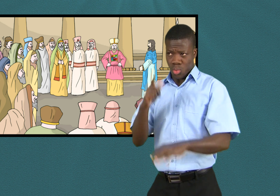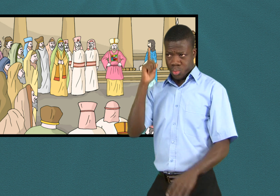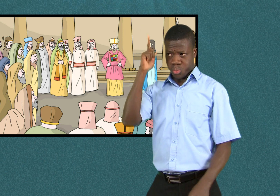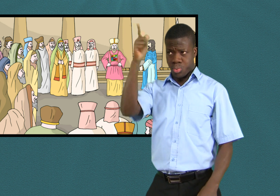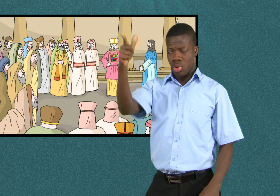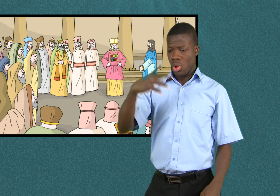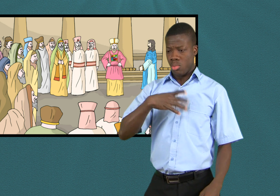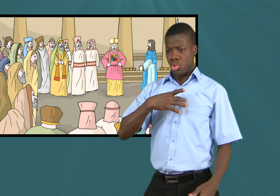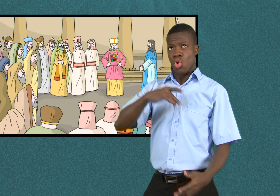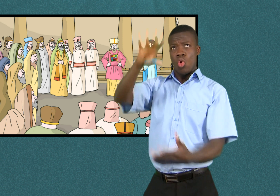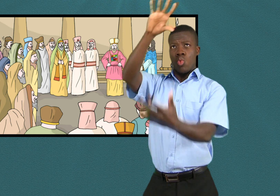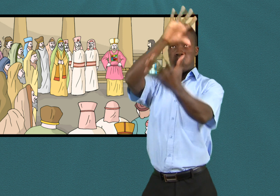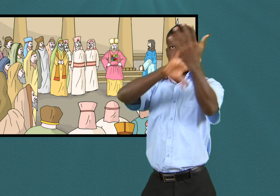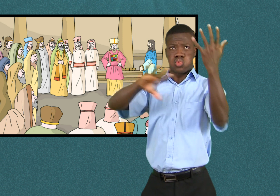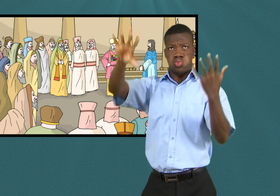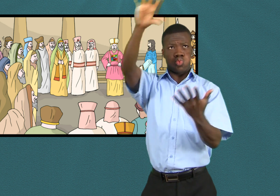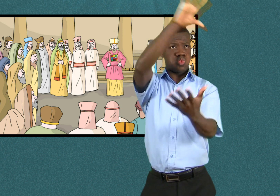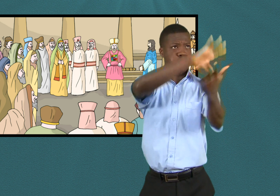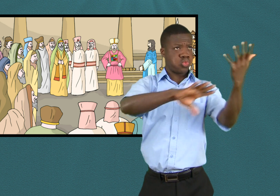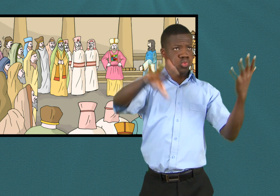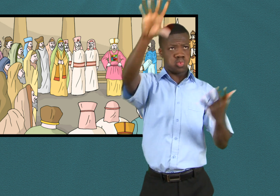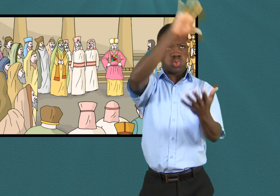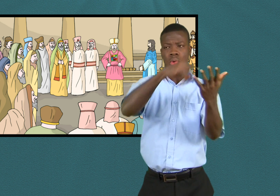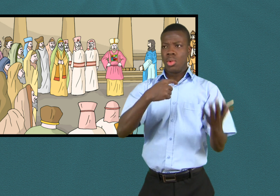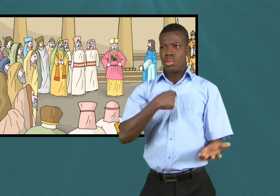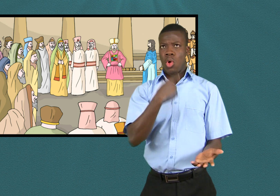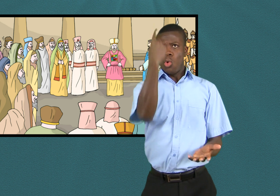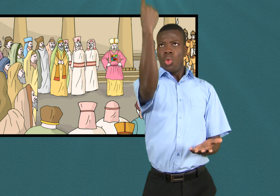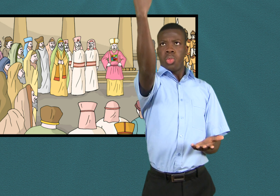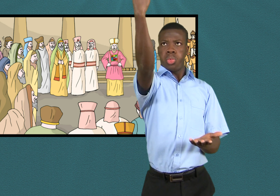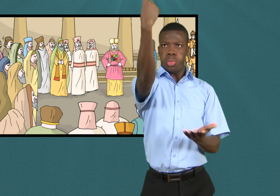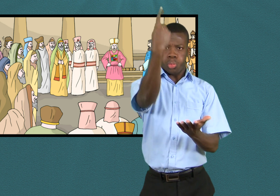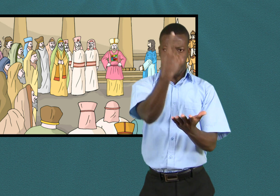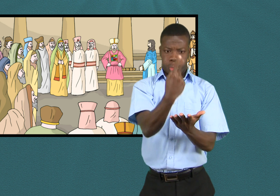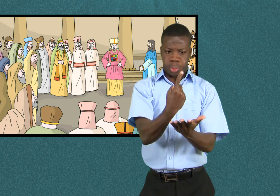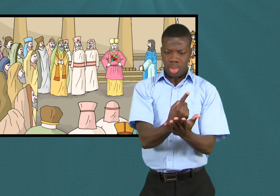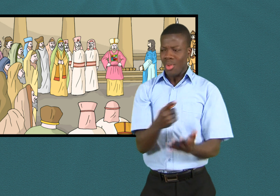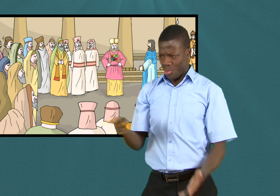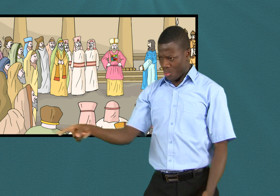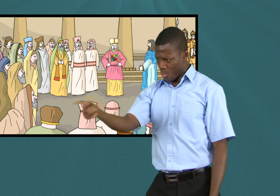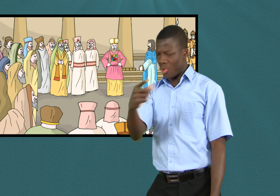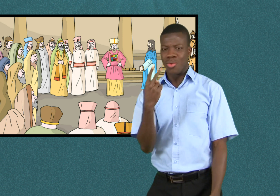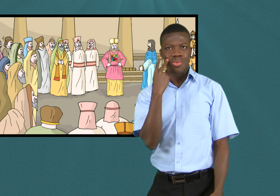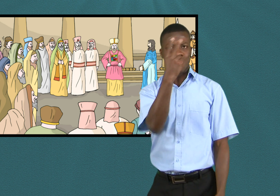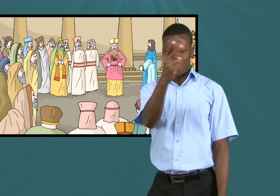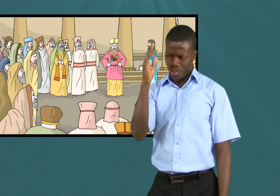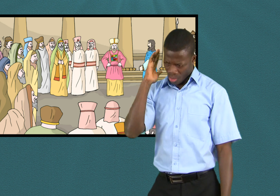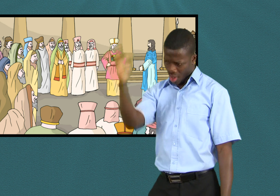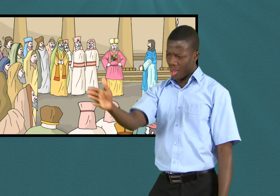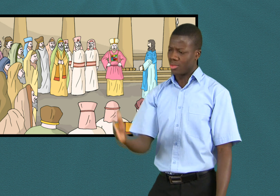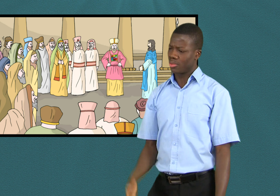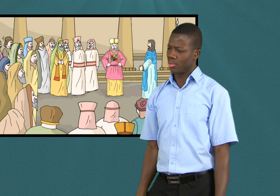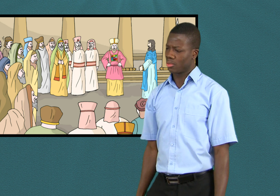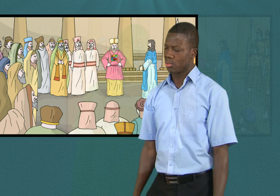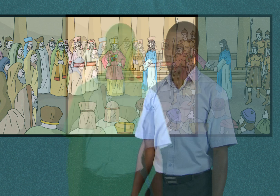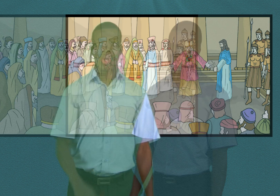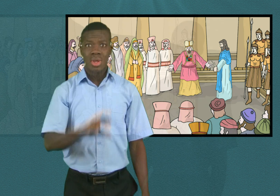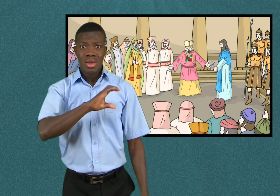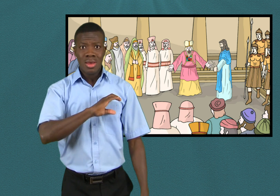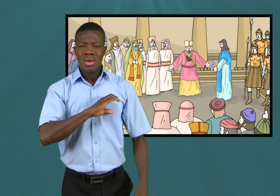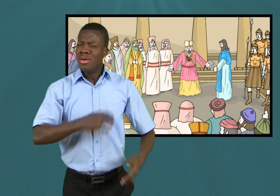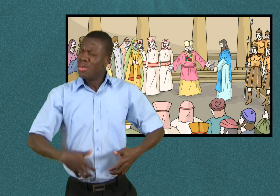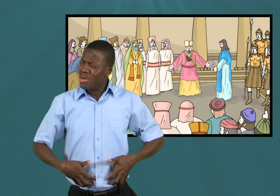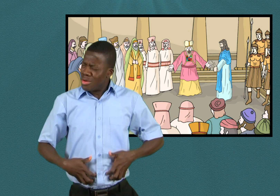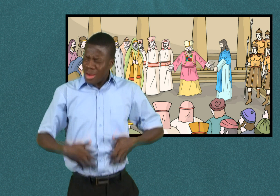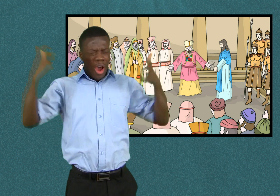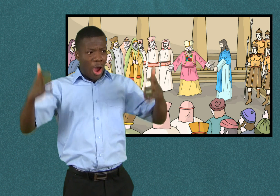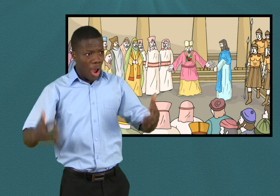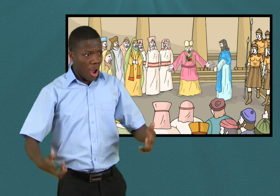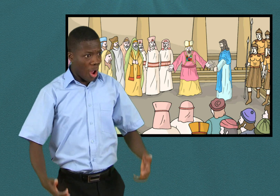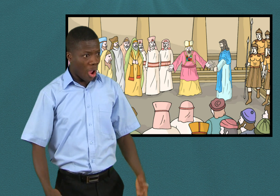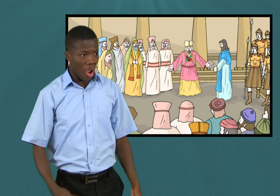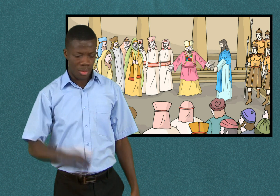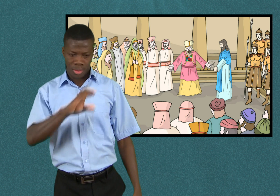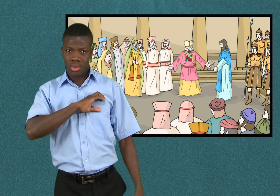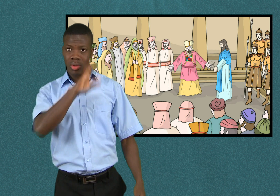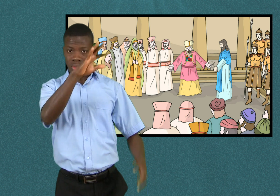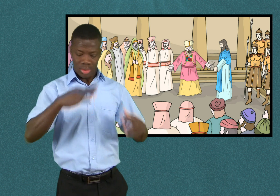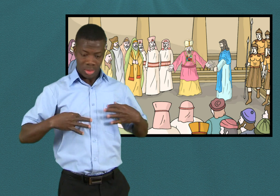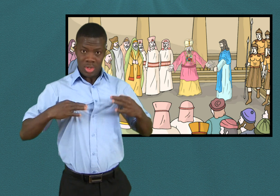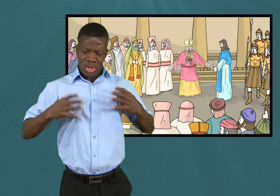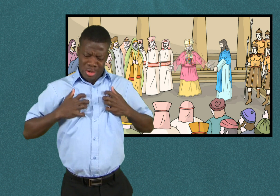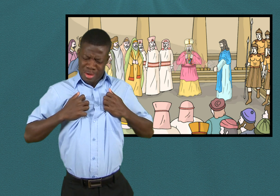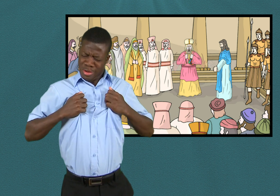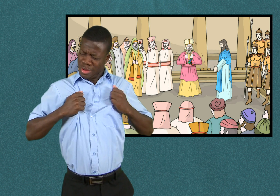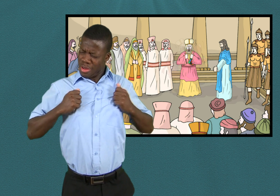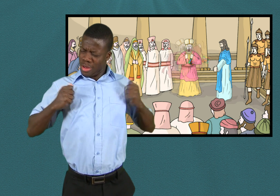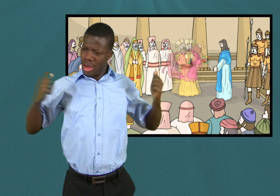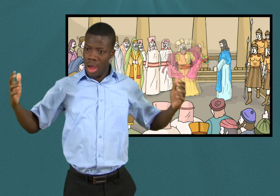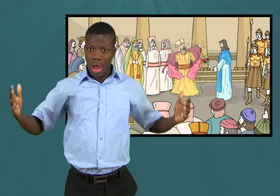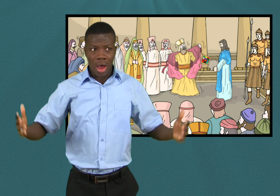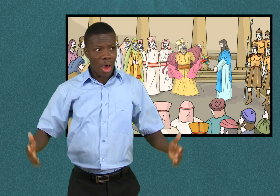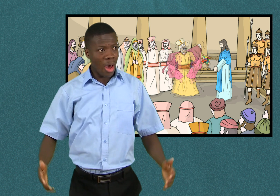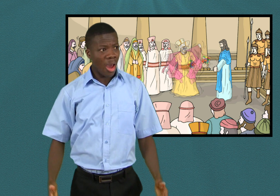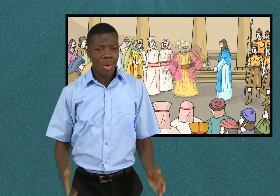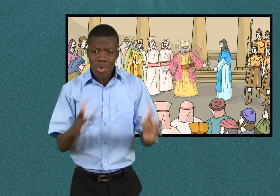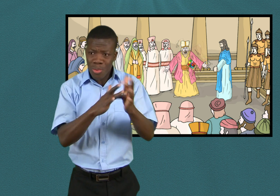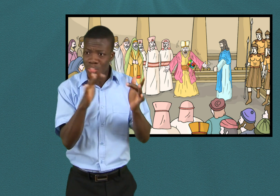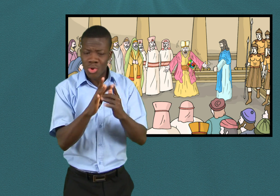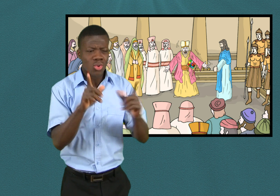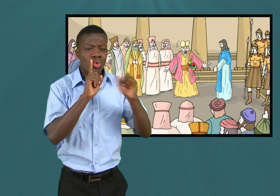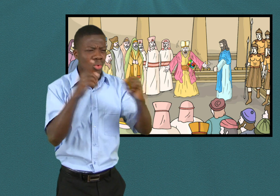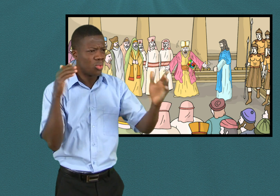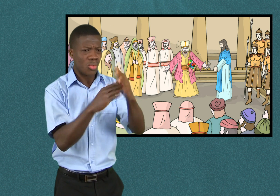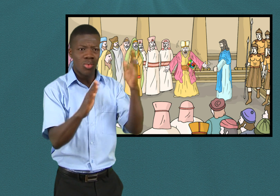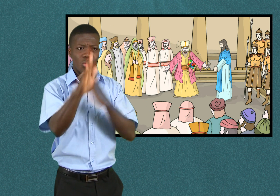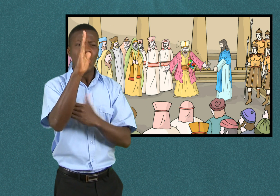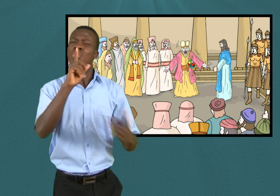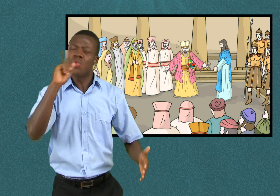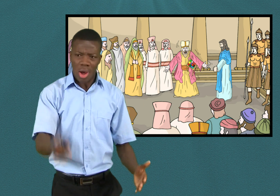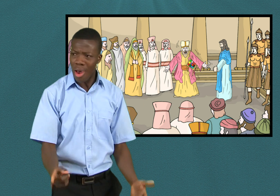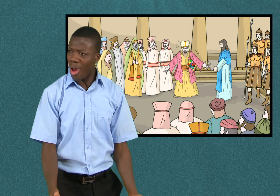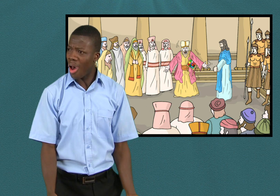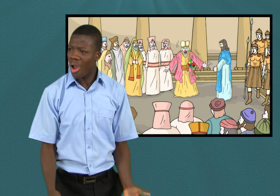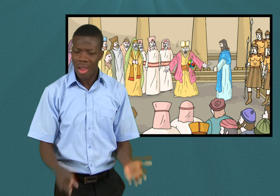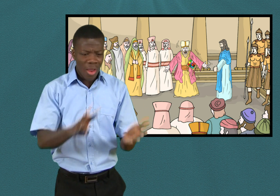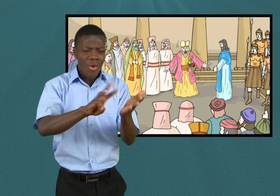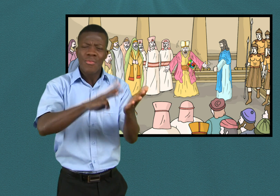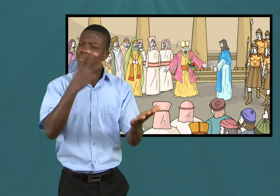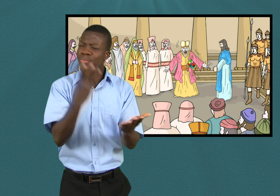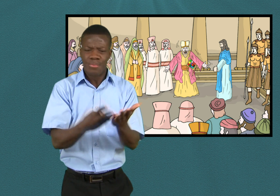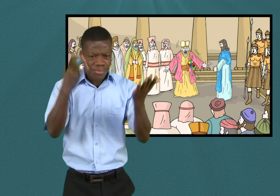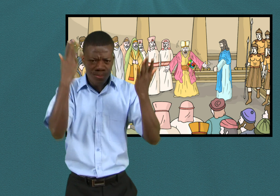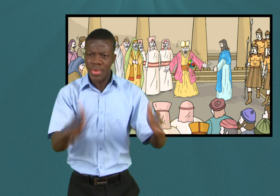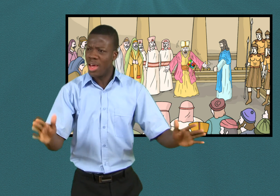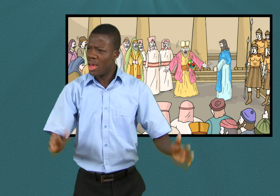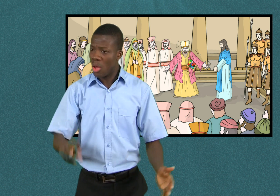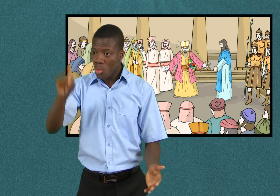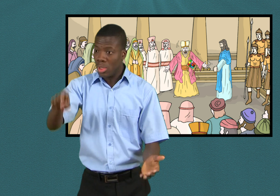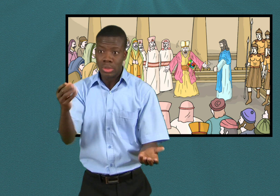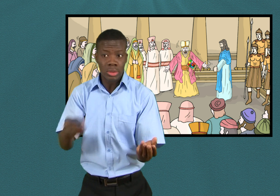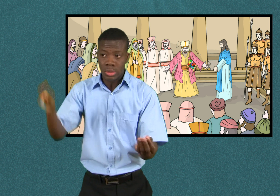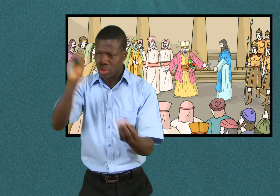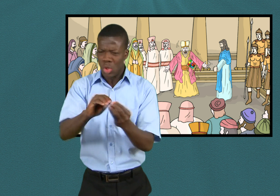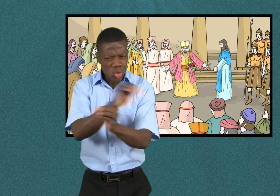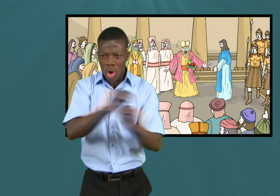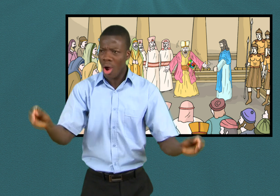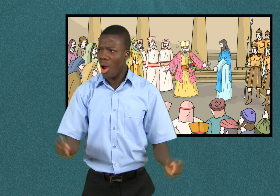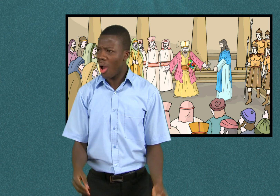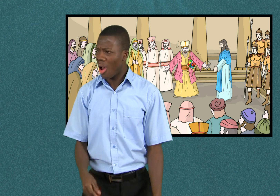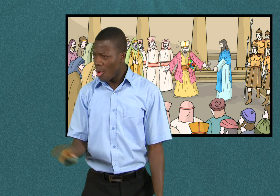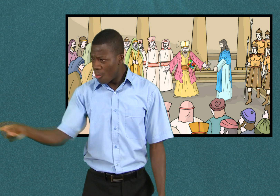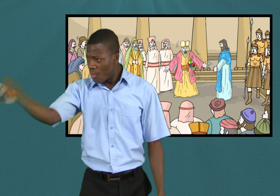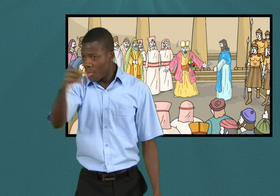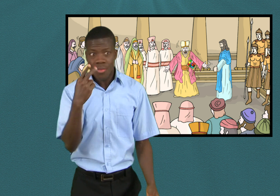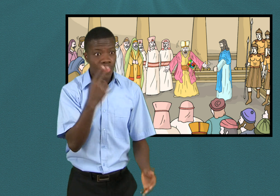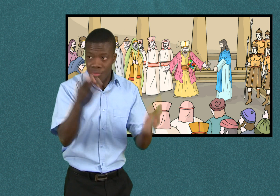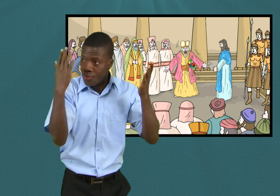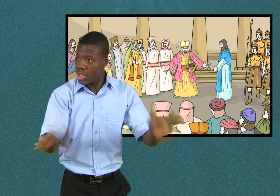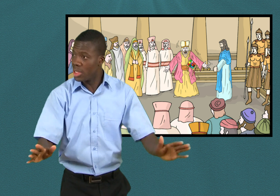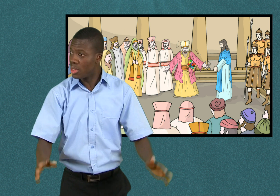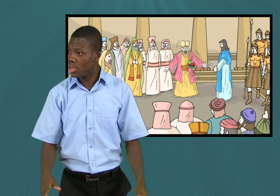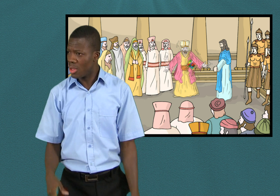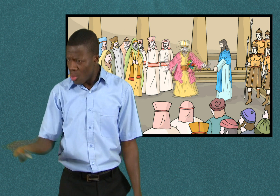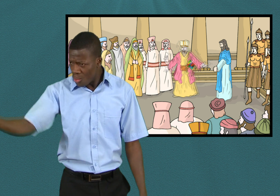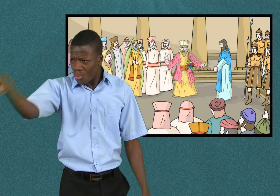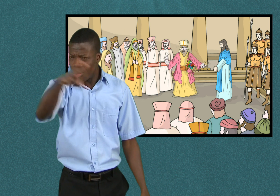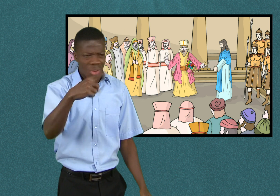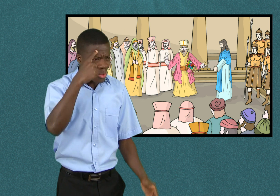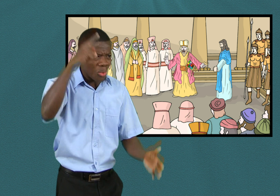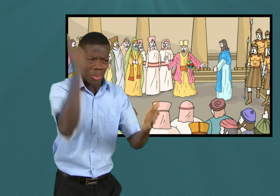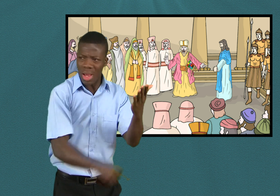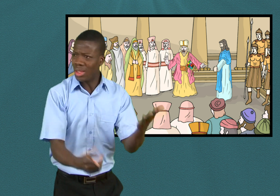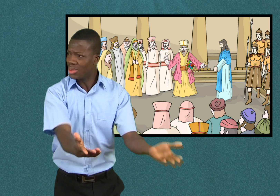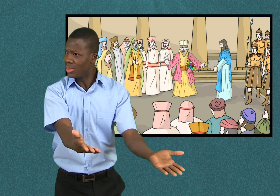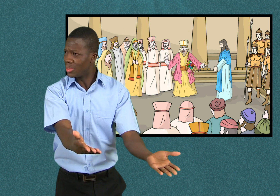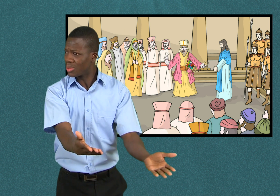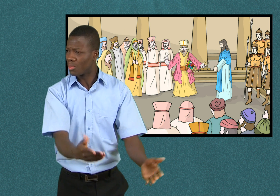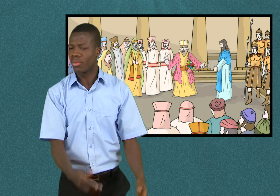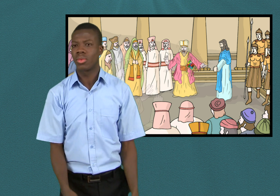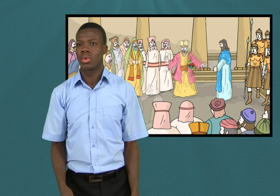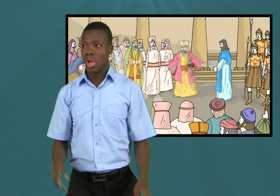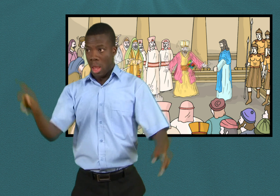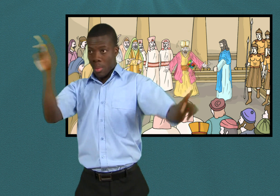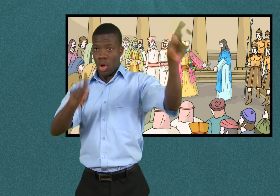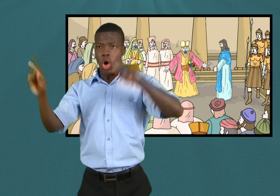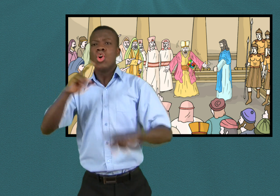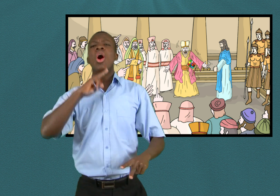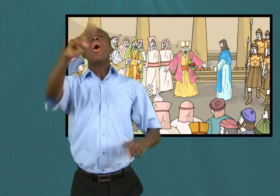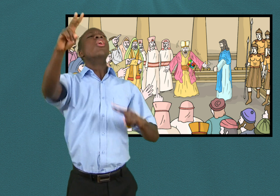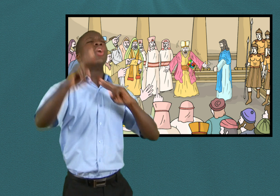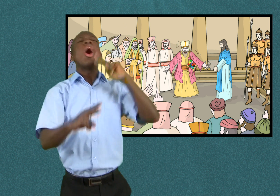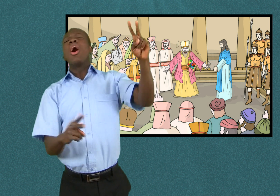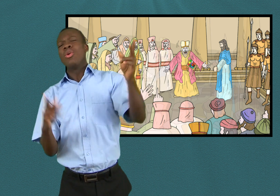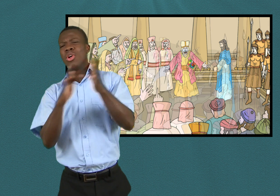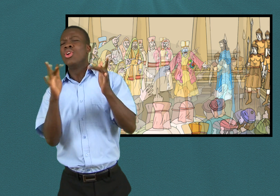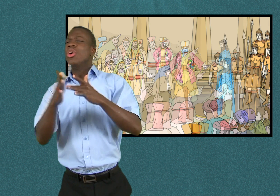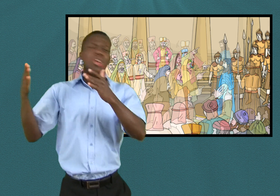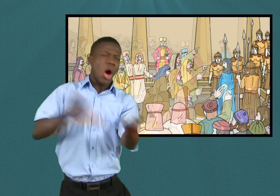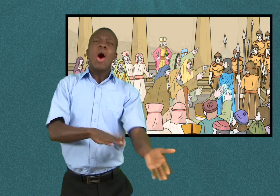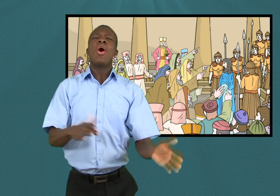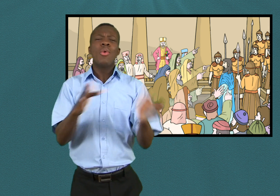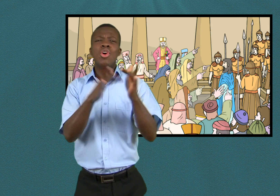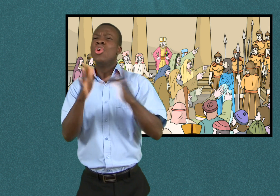At this, the high priest tore his clothes and declared, “He has blasphemed! Why do we need any more witnesses? Look, now you have heard the blasphemy. What do you think?”